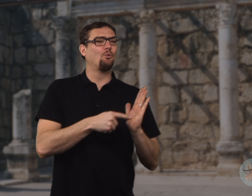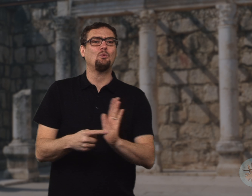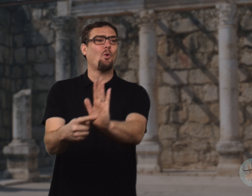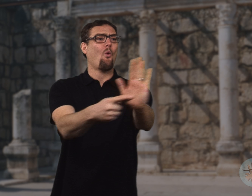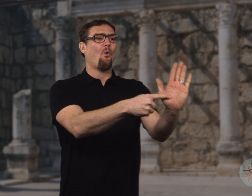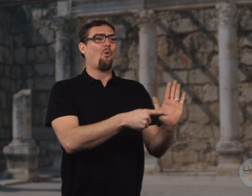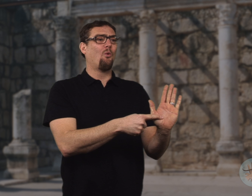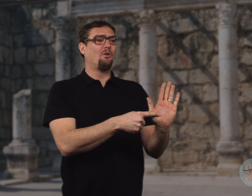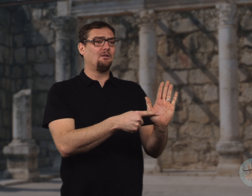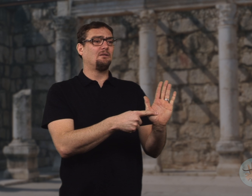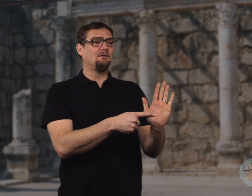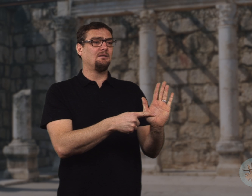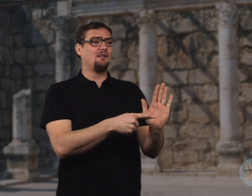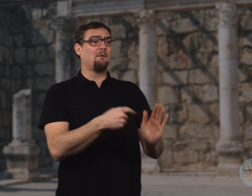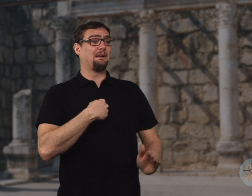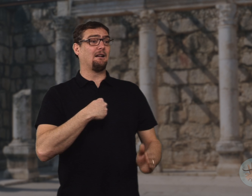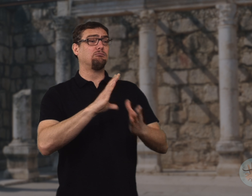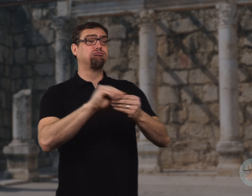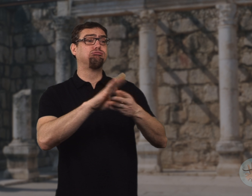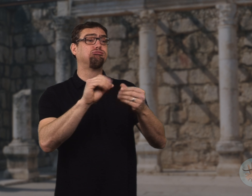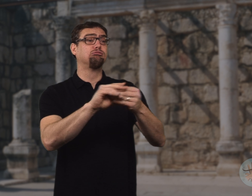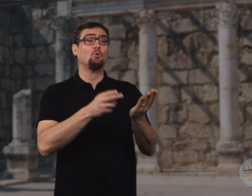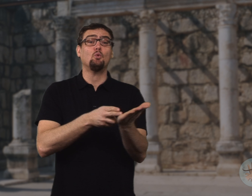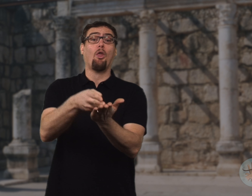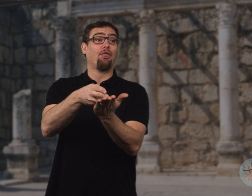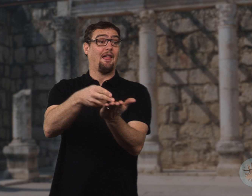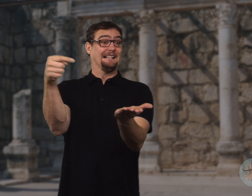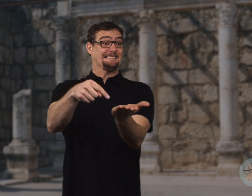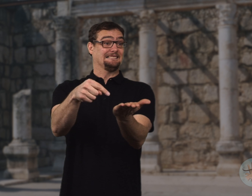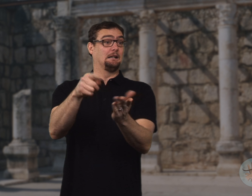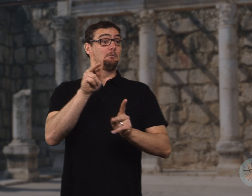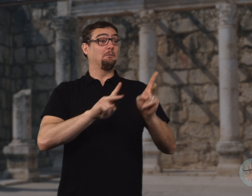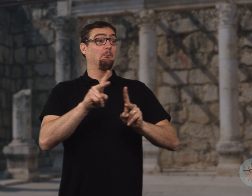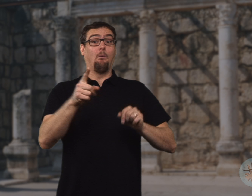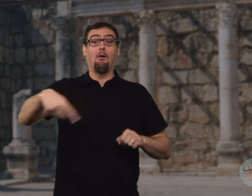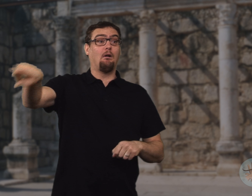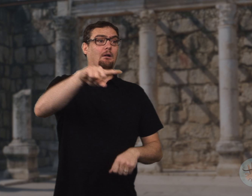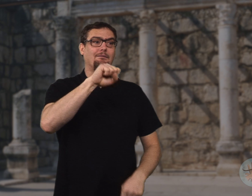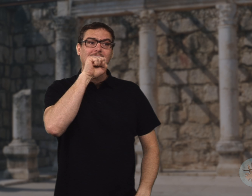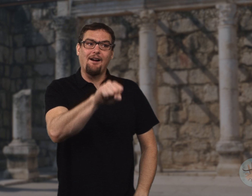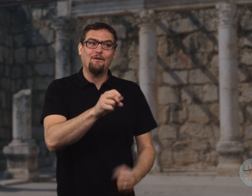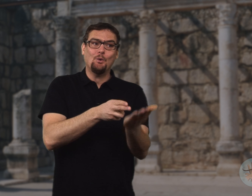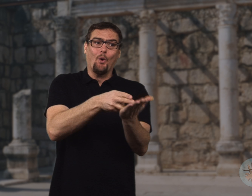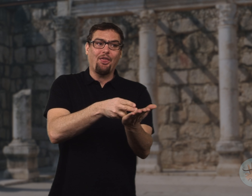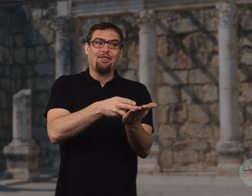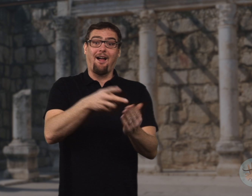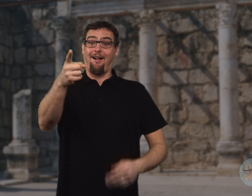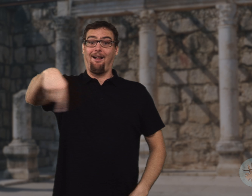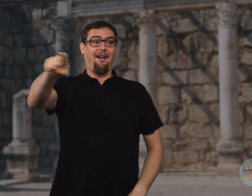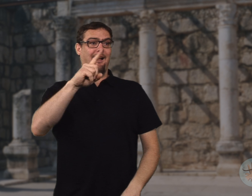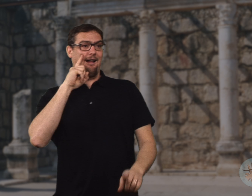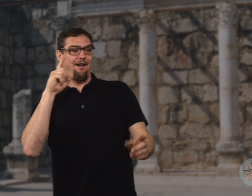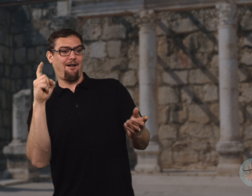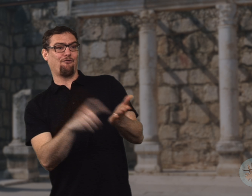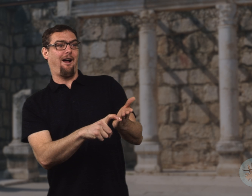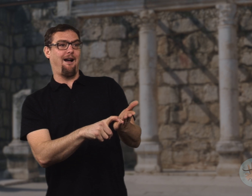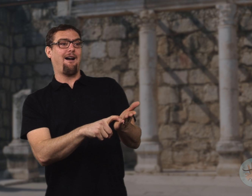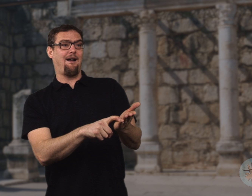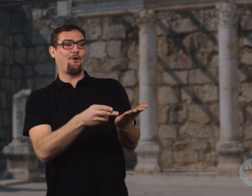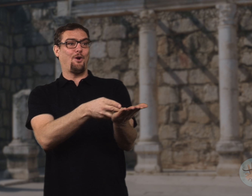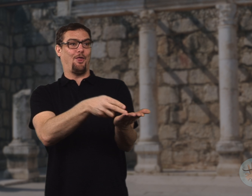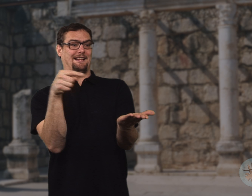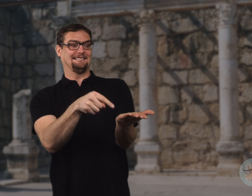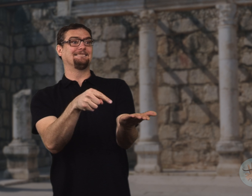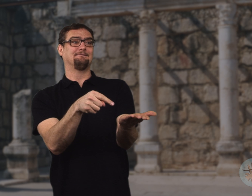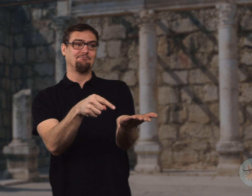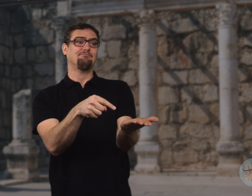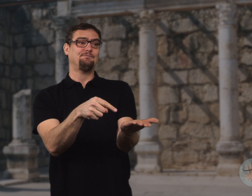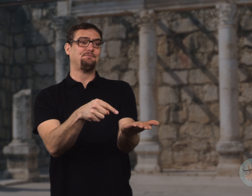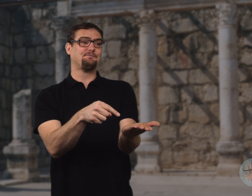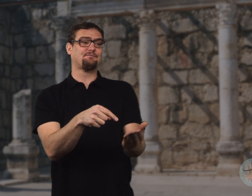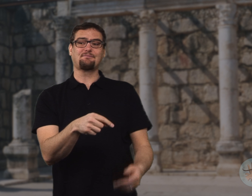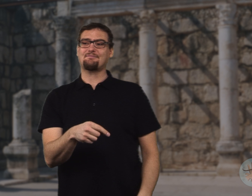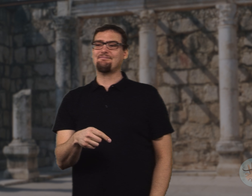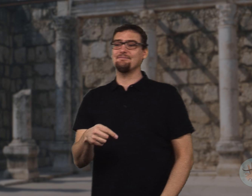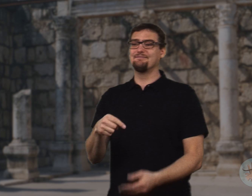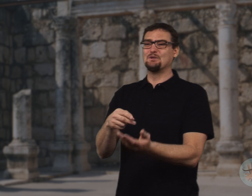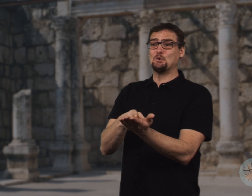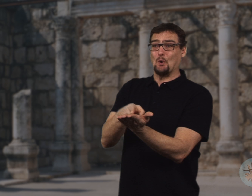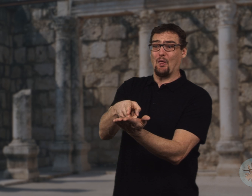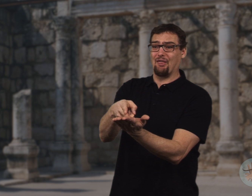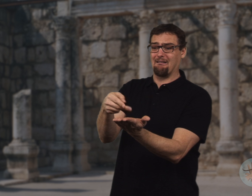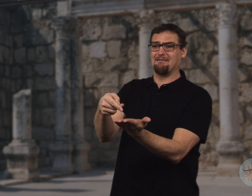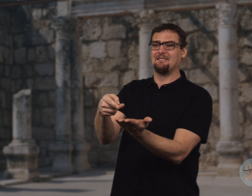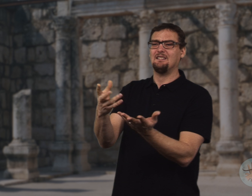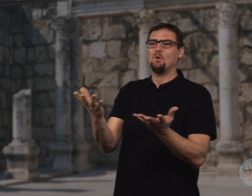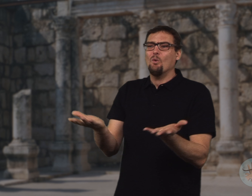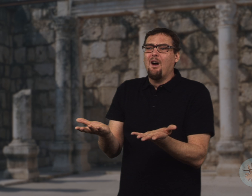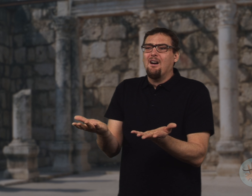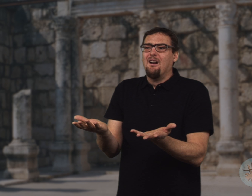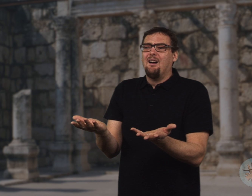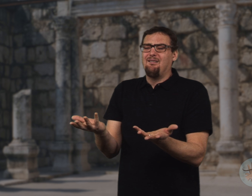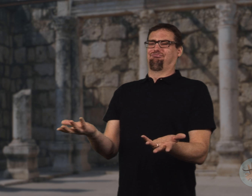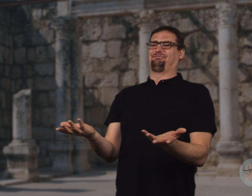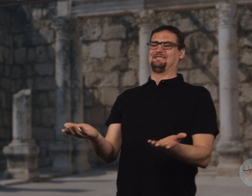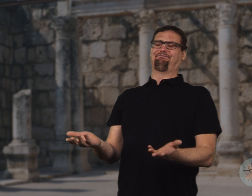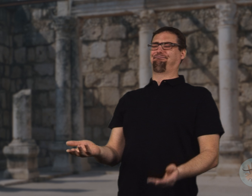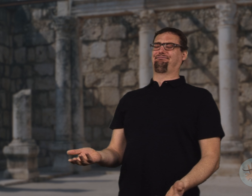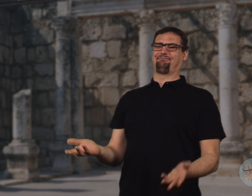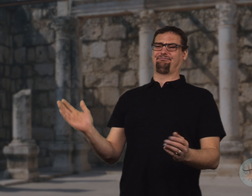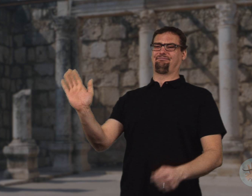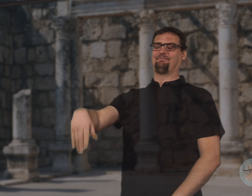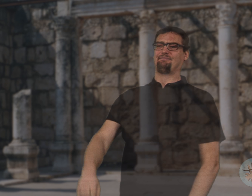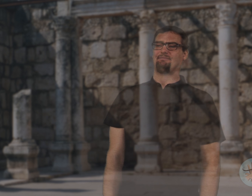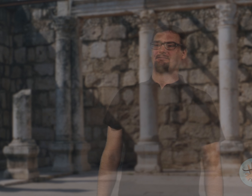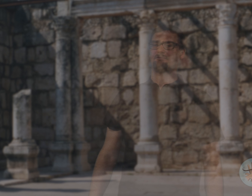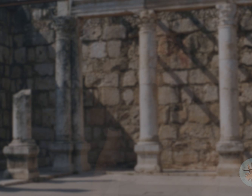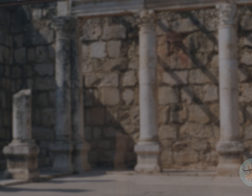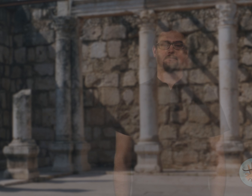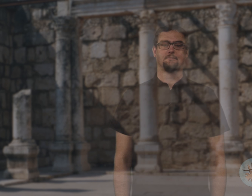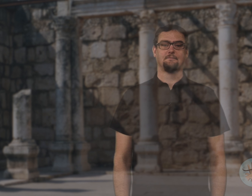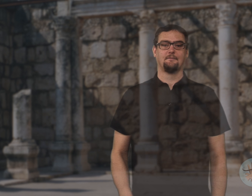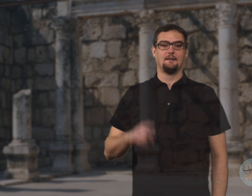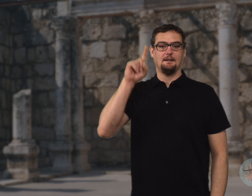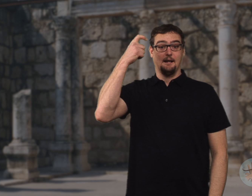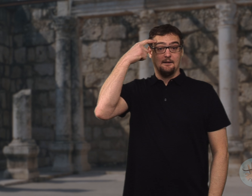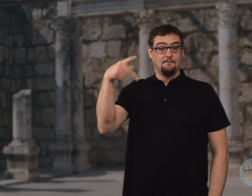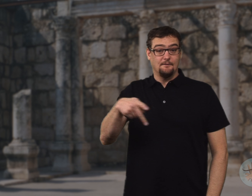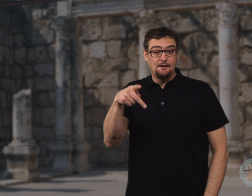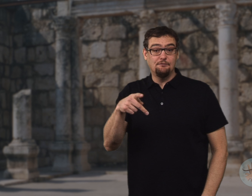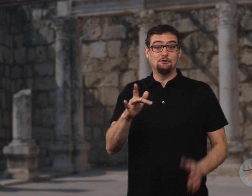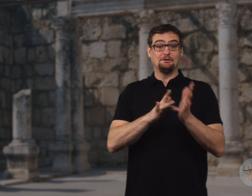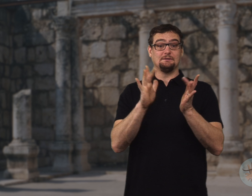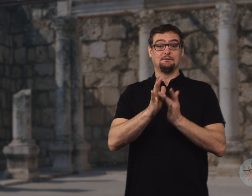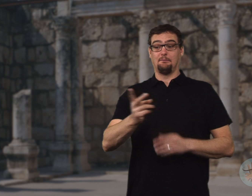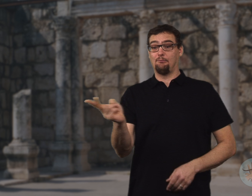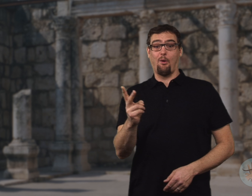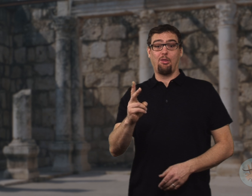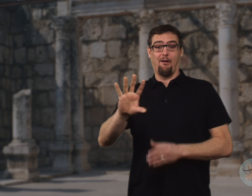Everyone who belongs to the truth listens to My voice.” “What is truth?” Pilate asked.